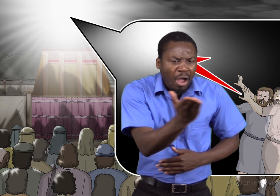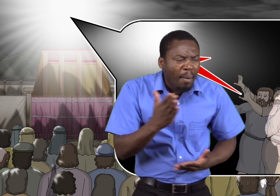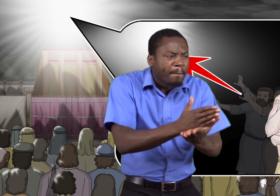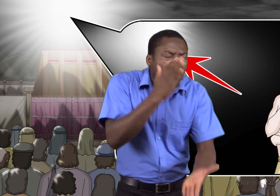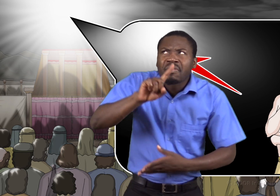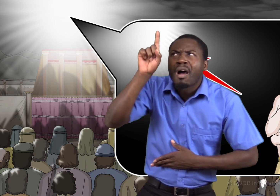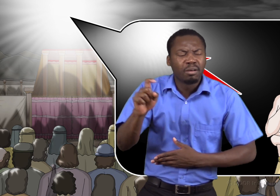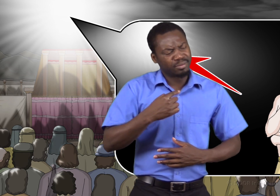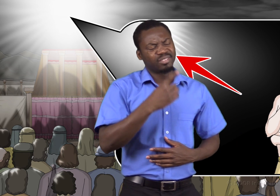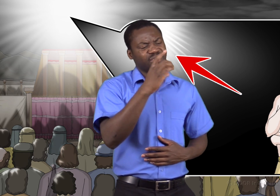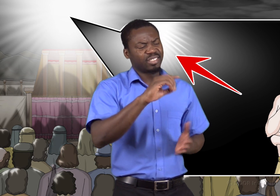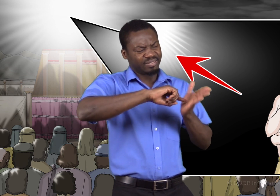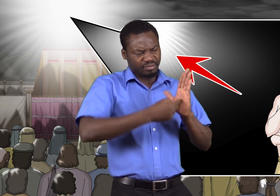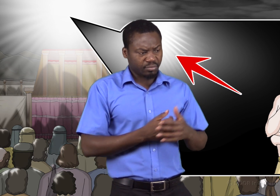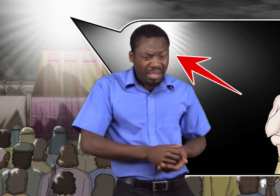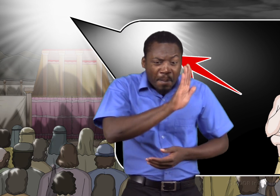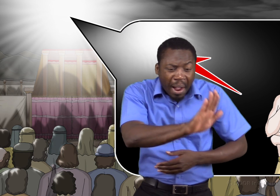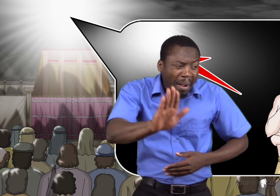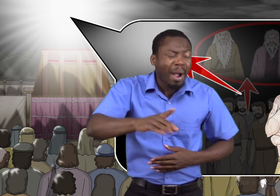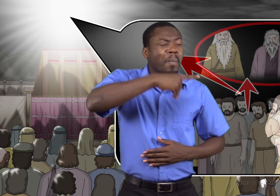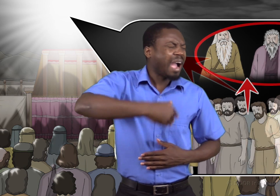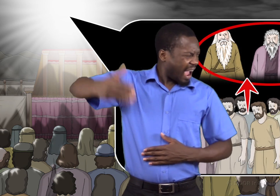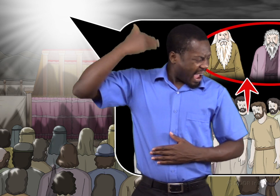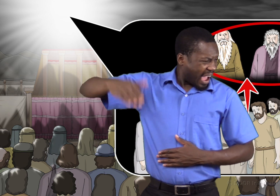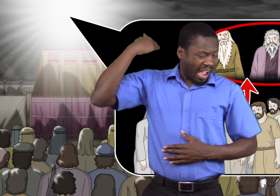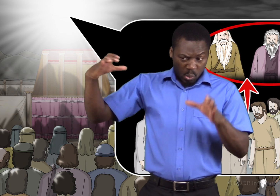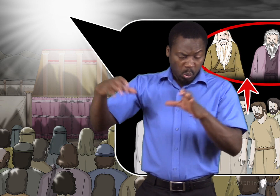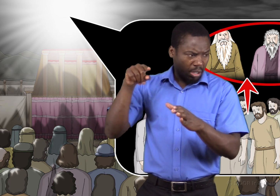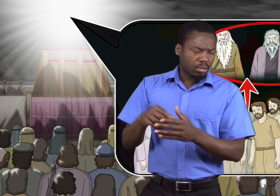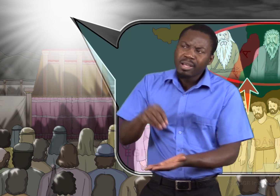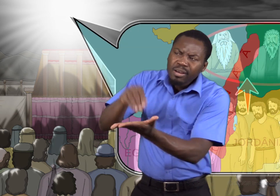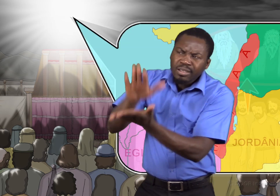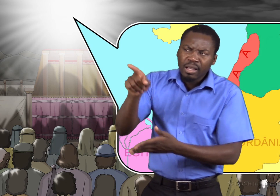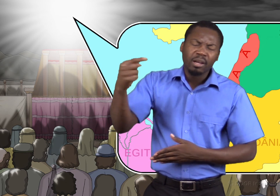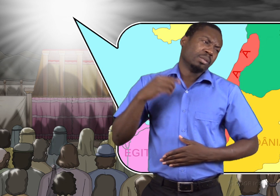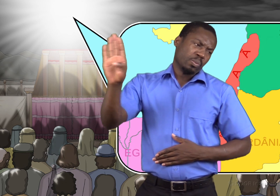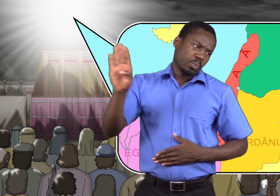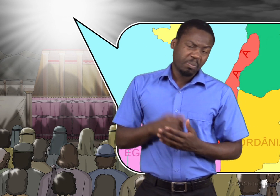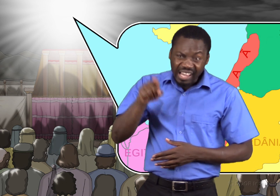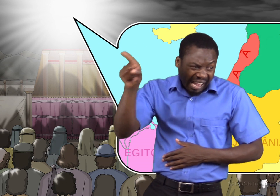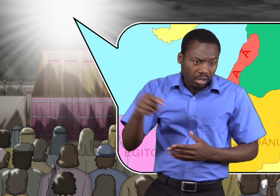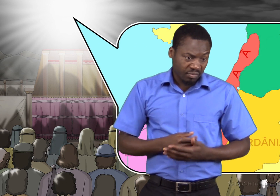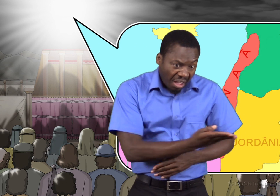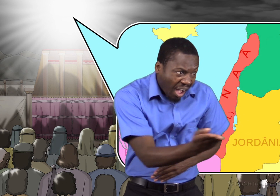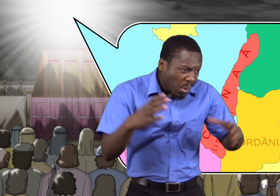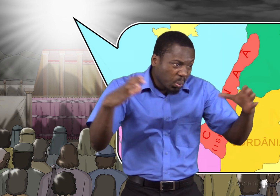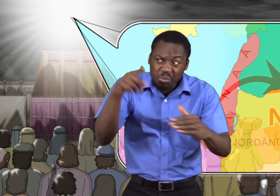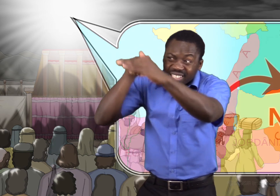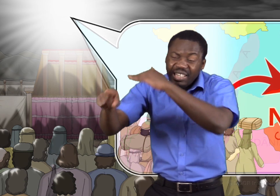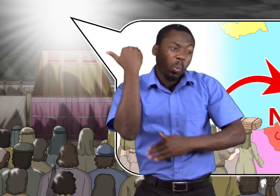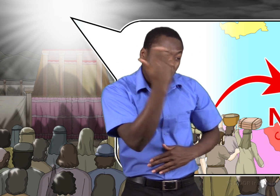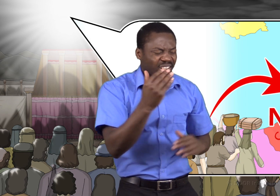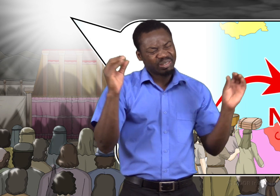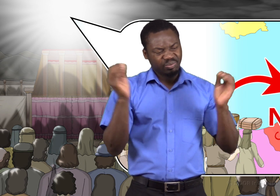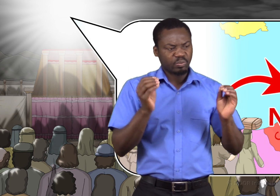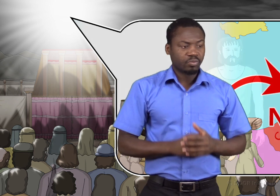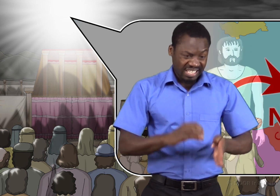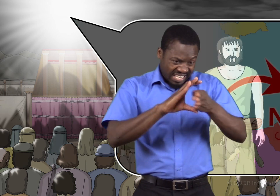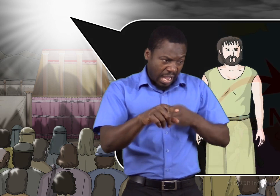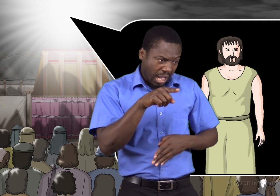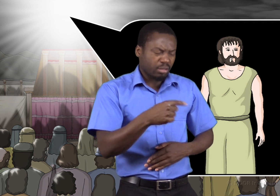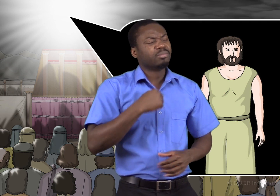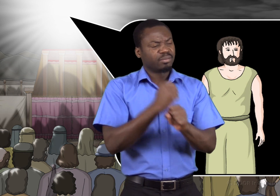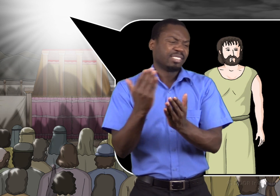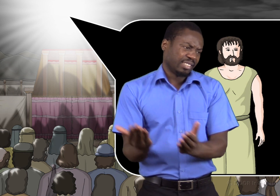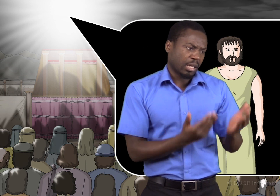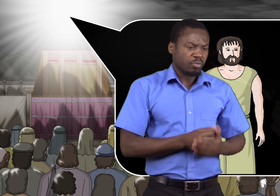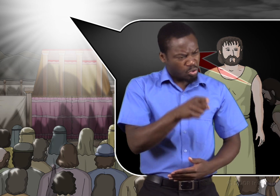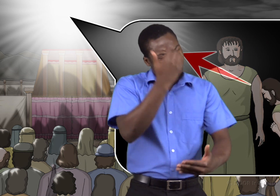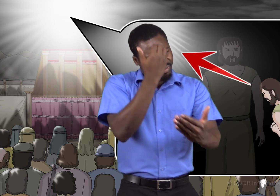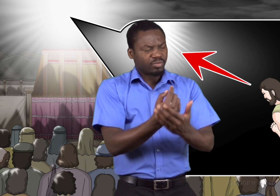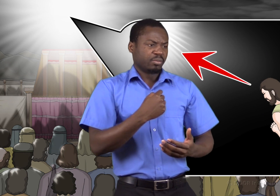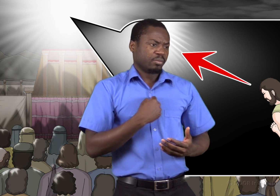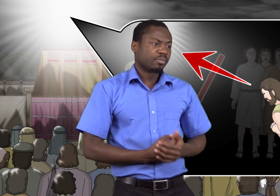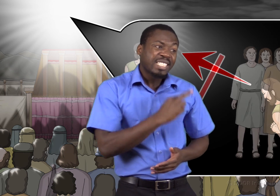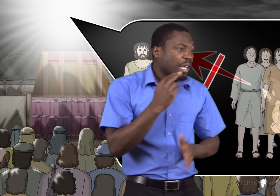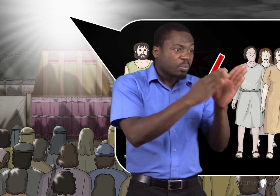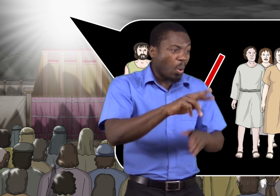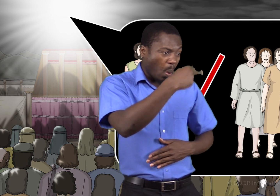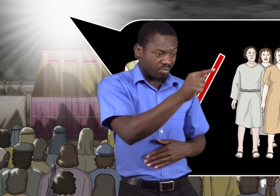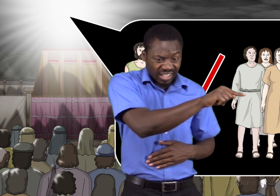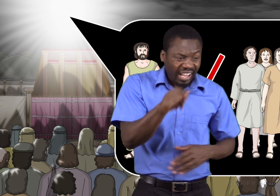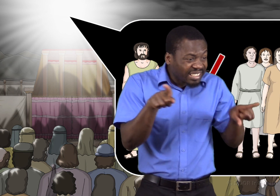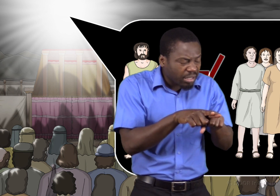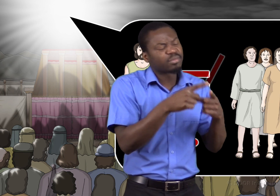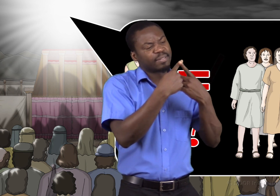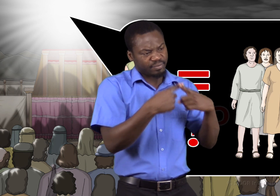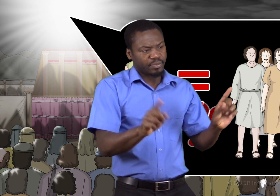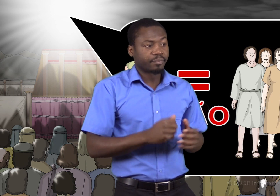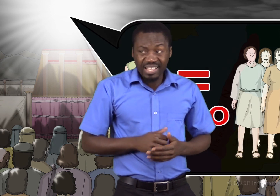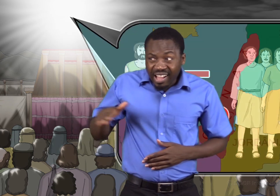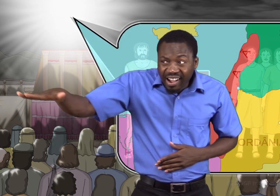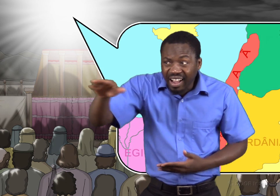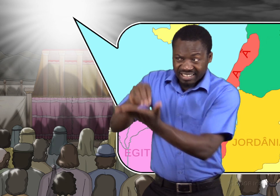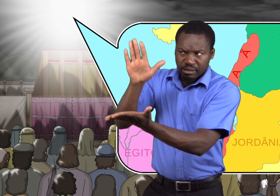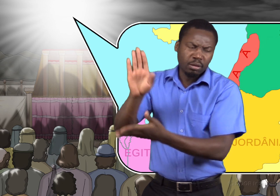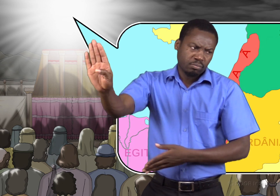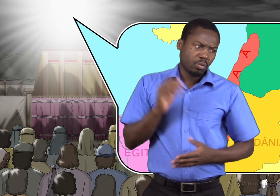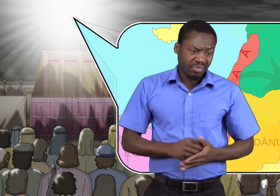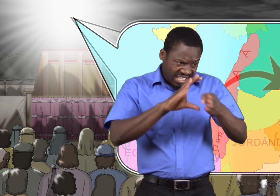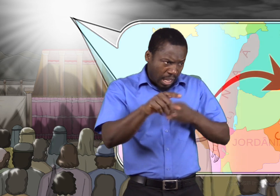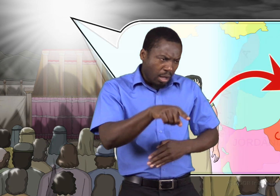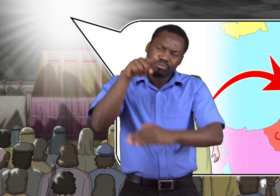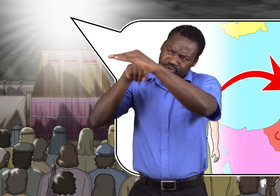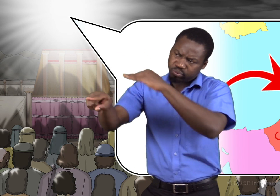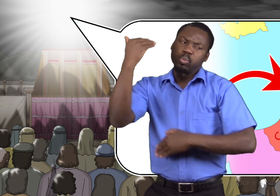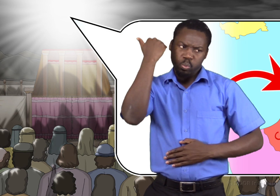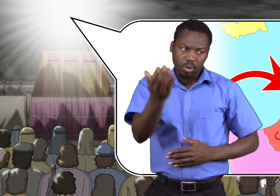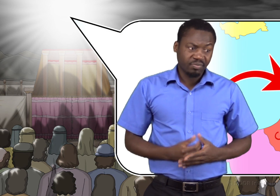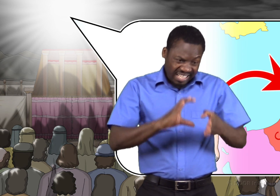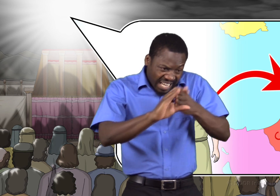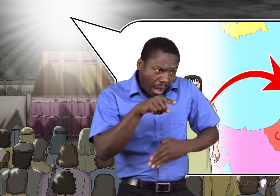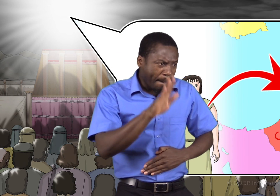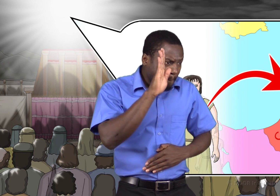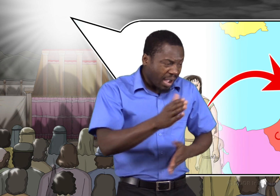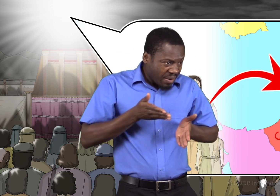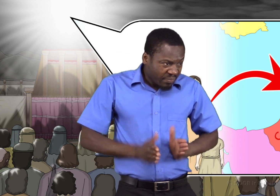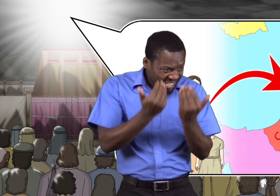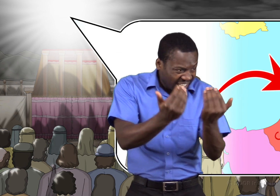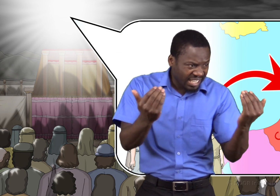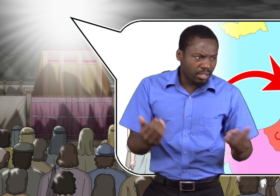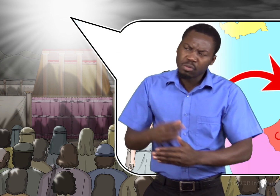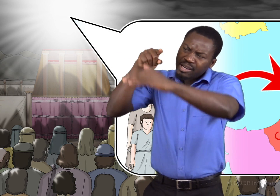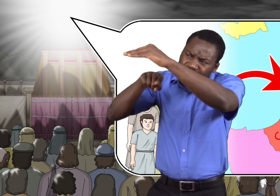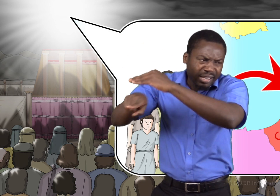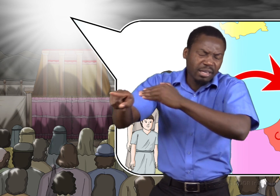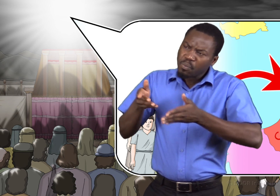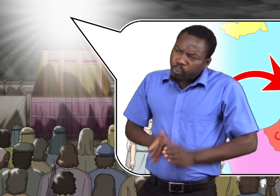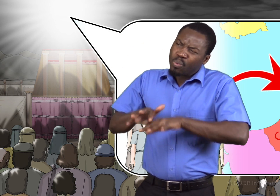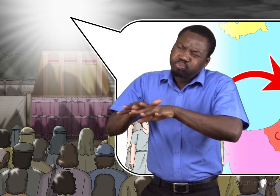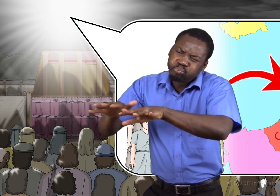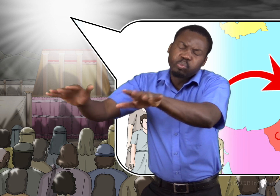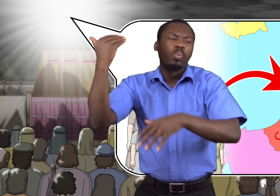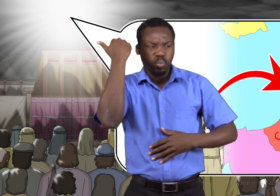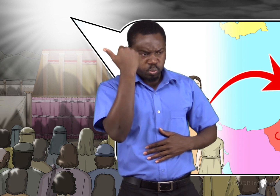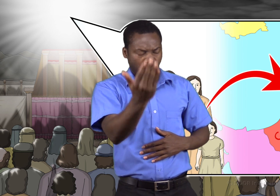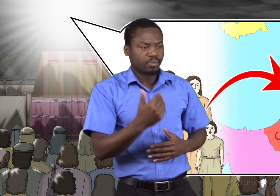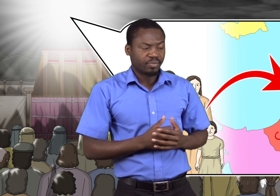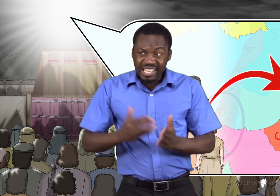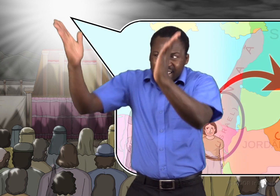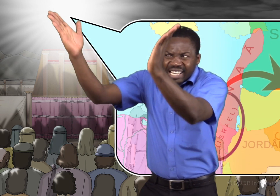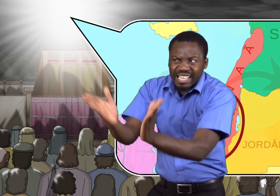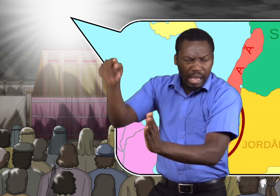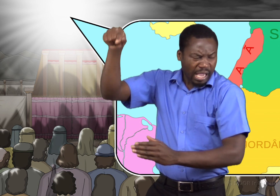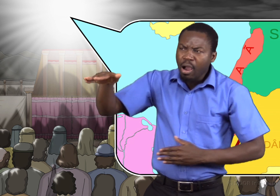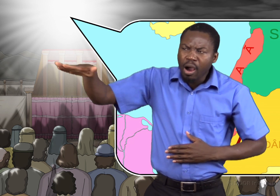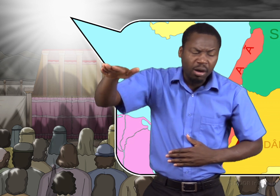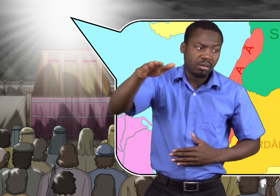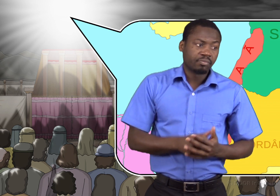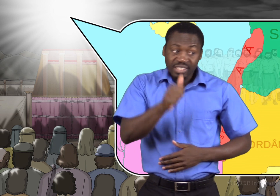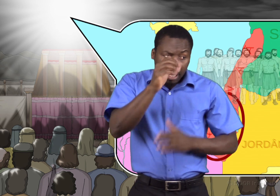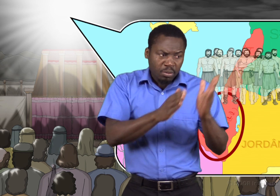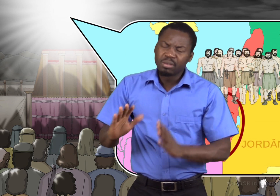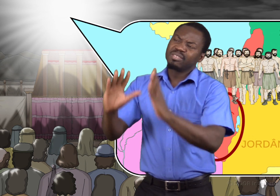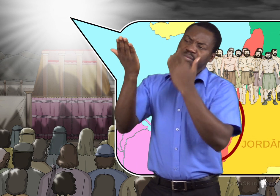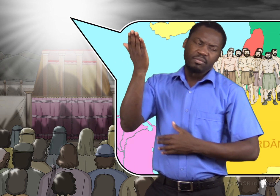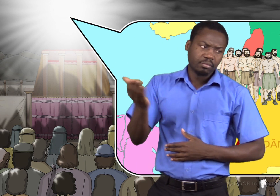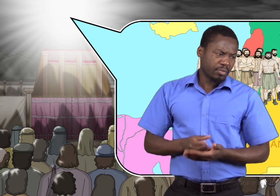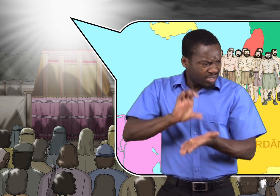None of those who have treated Me with contempt will see it. But because My servant Caleb has a different spirit and has followed Me wholeheartedly, I will bring him into the land he has entered, and his descendants will inherit it.